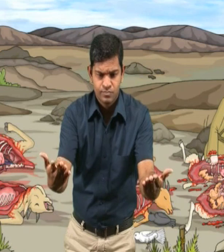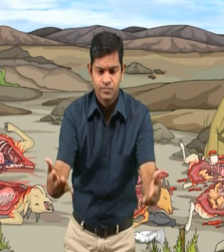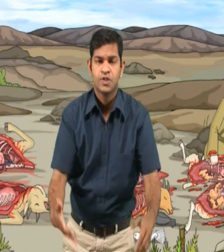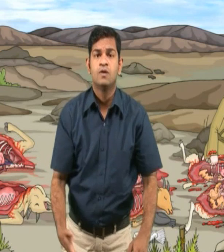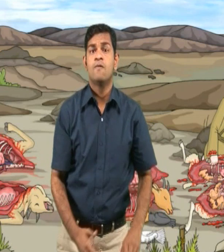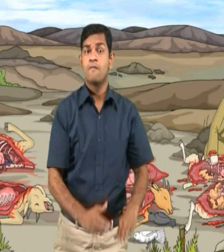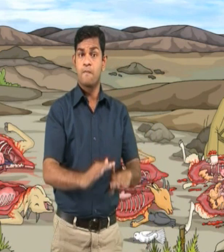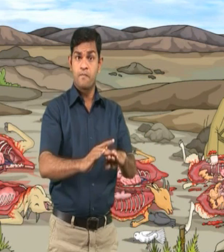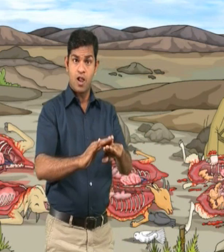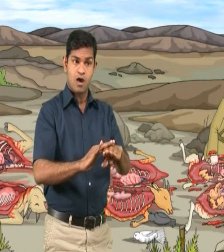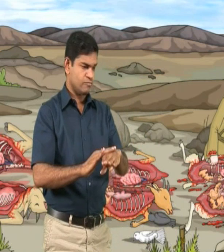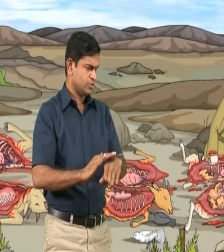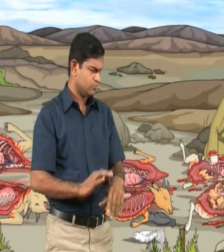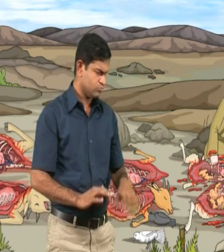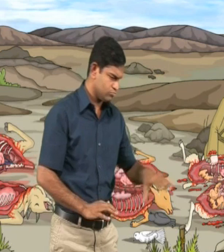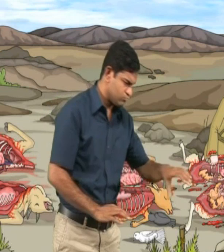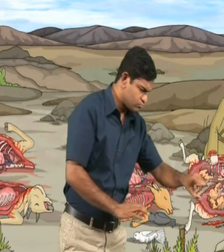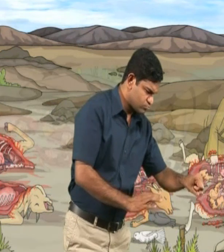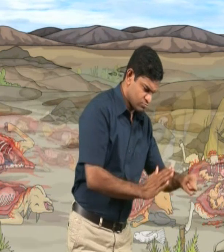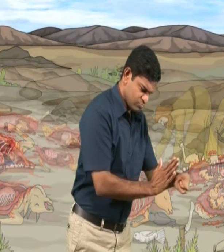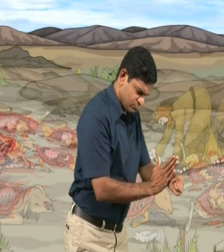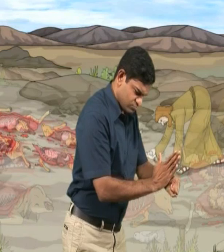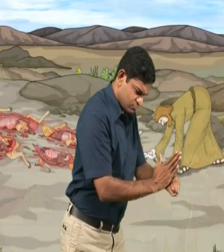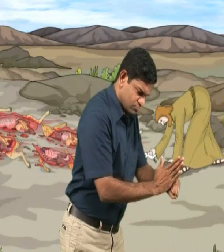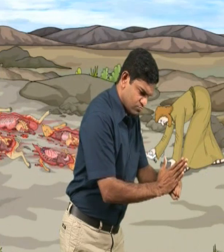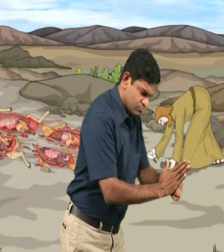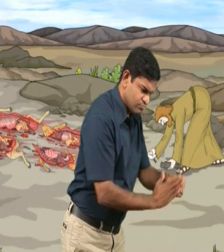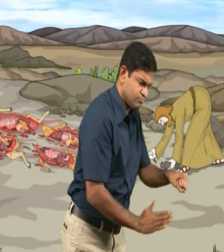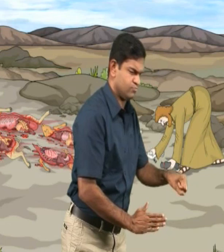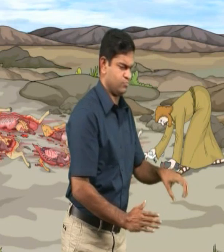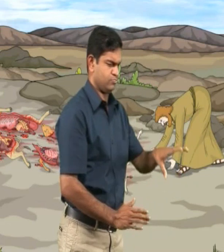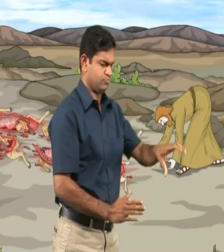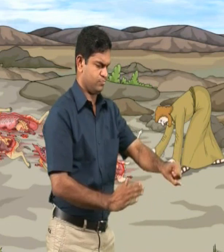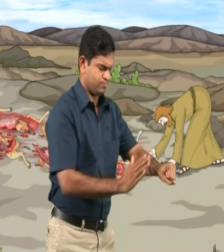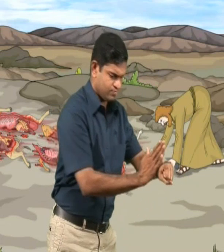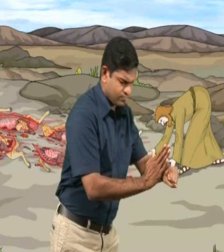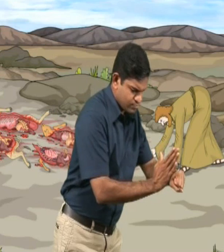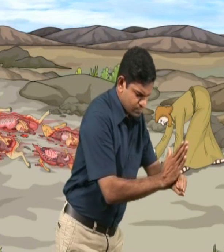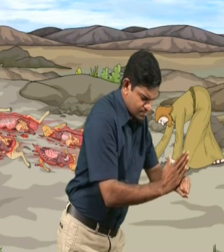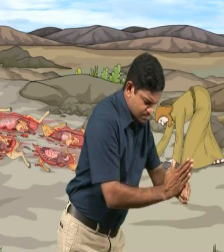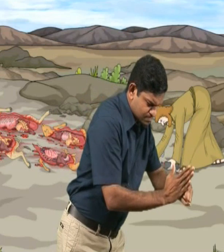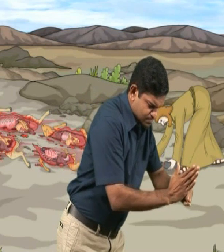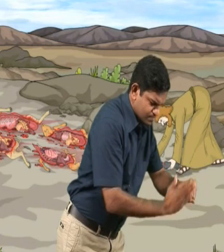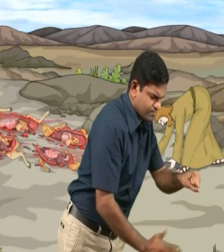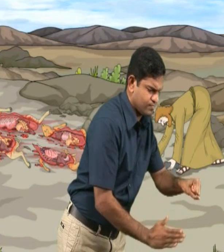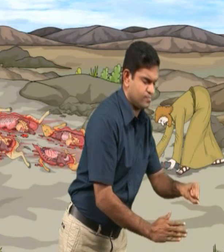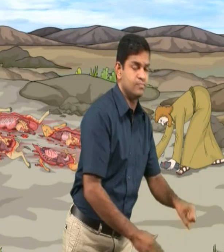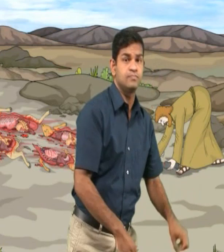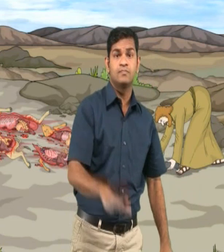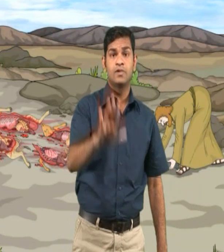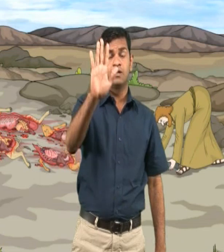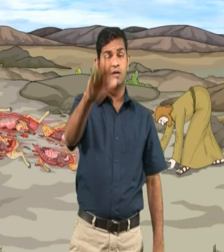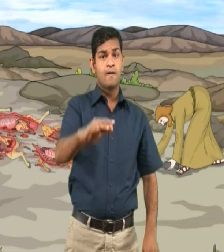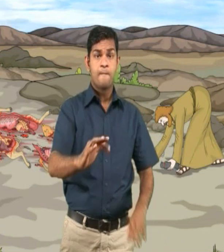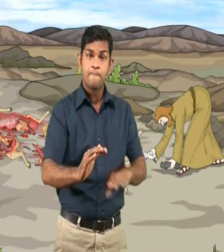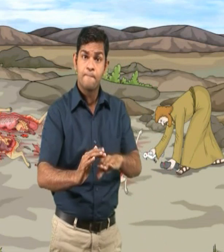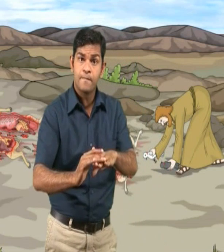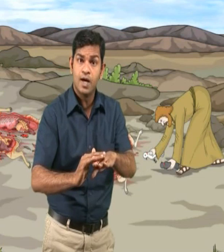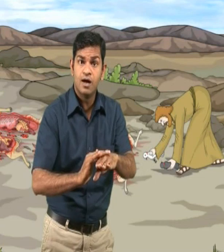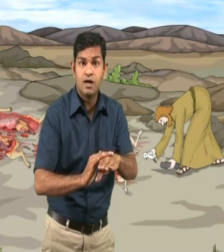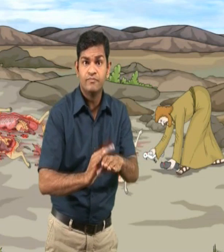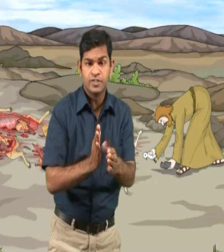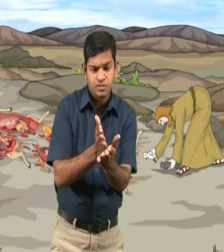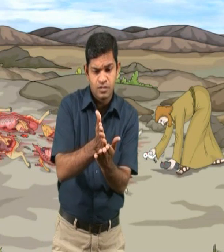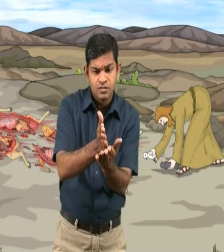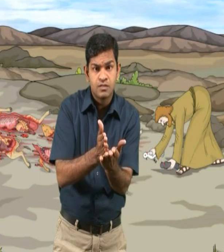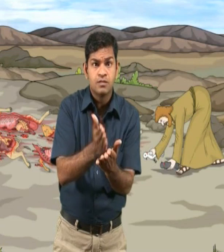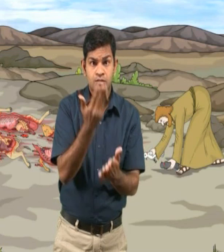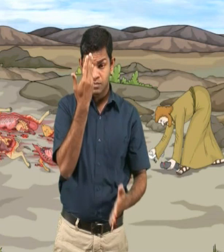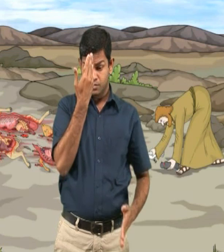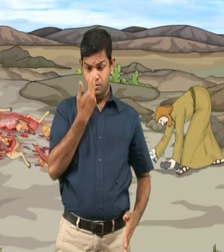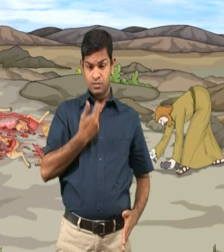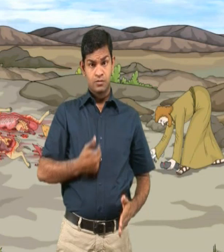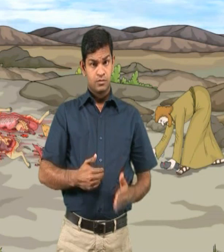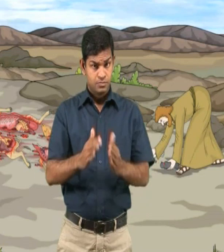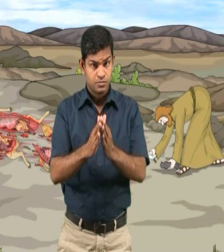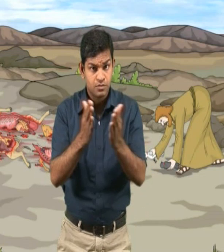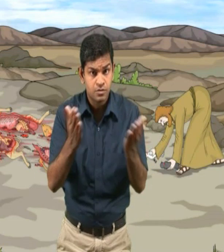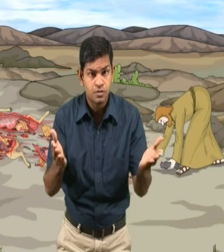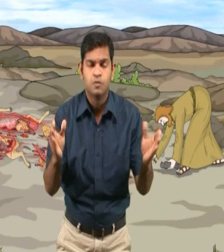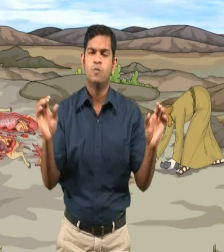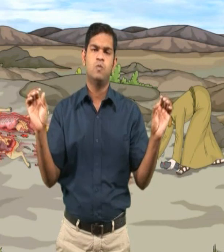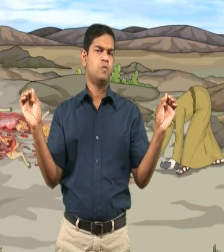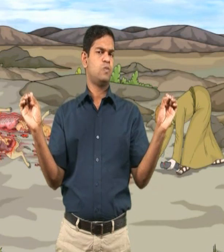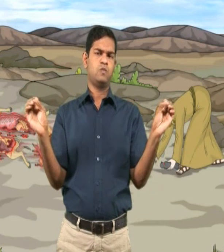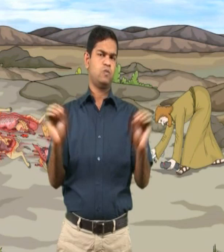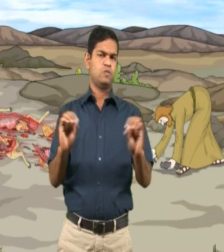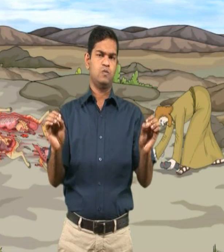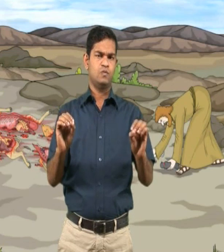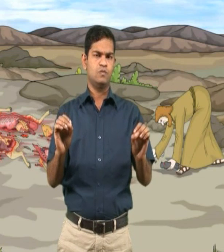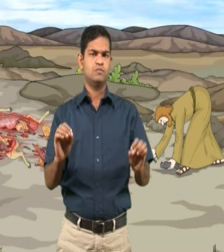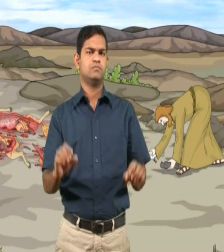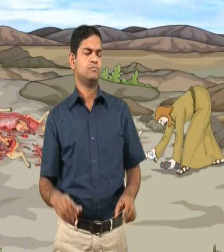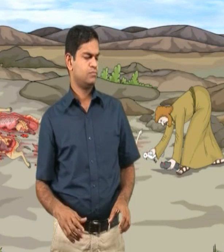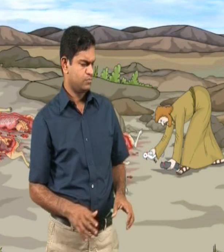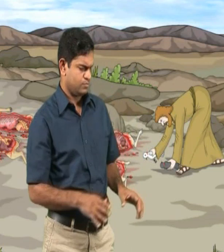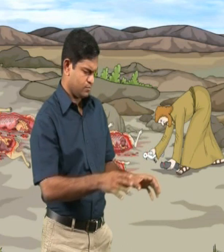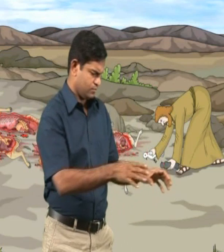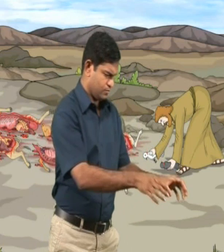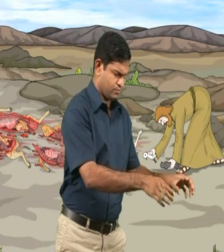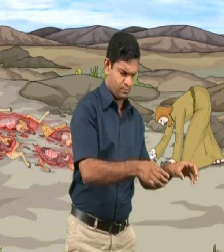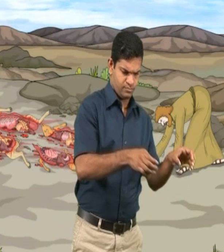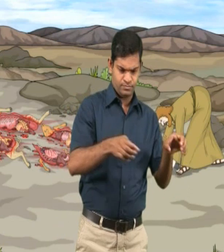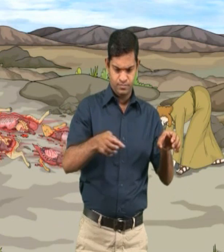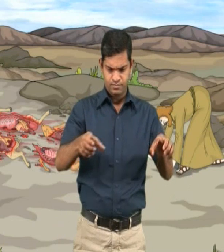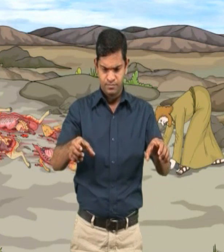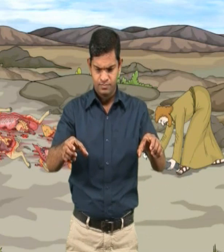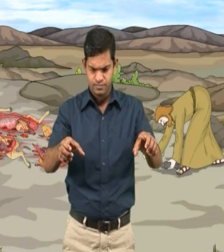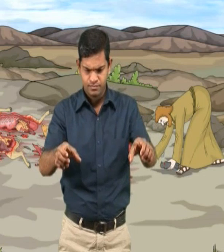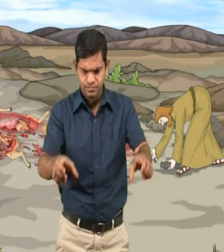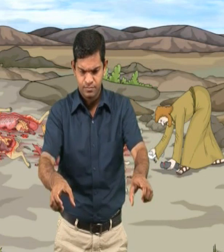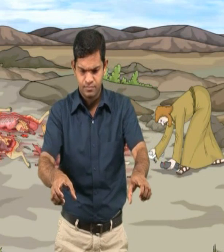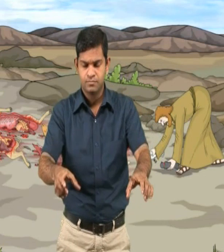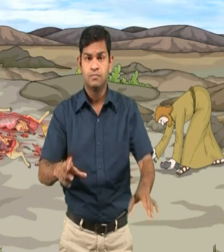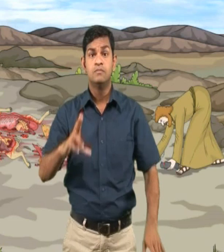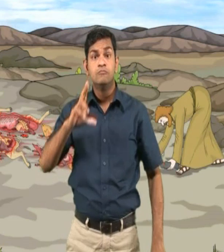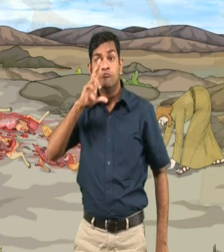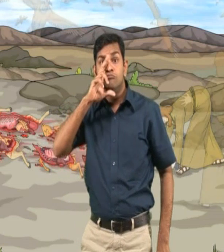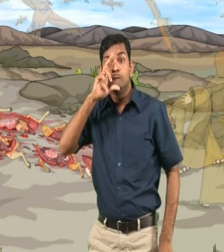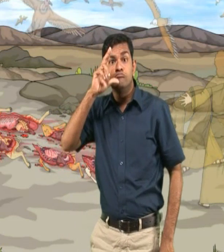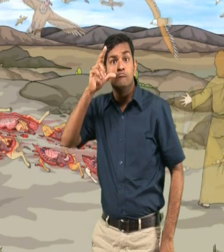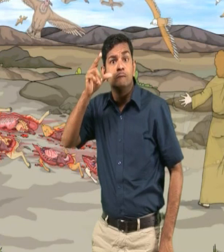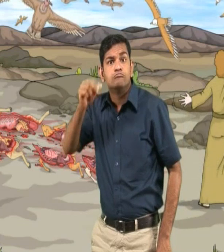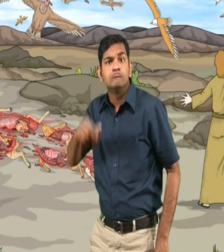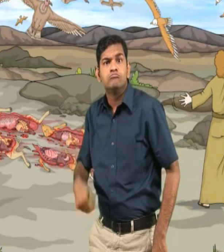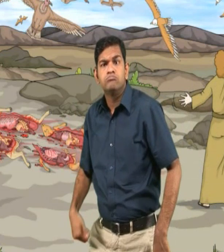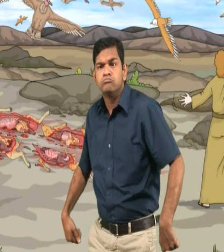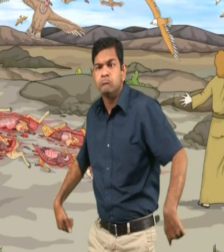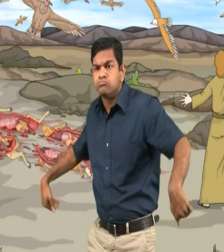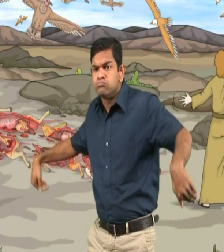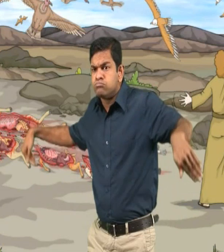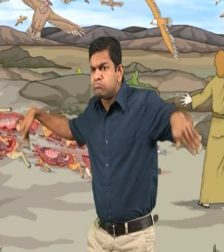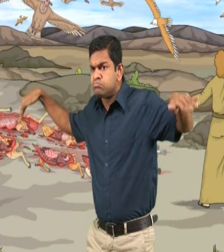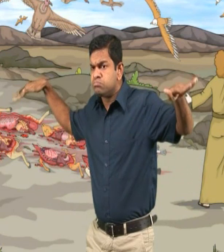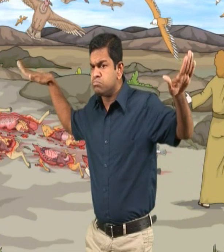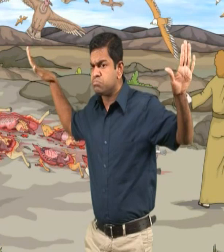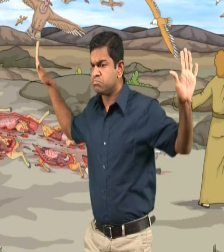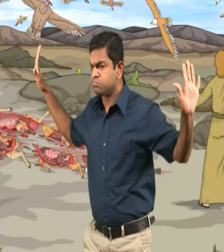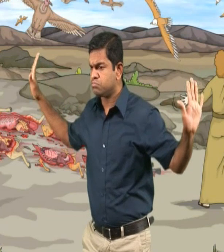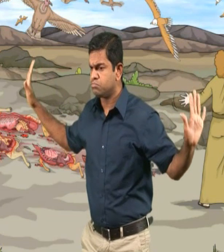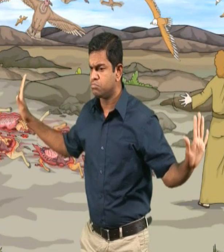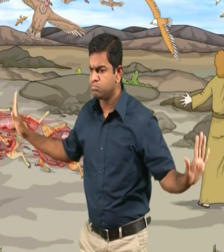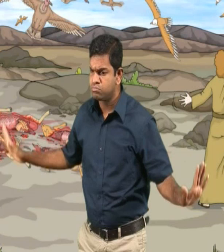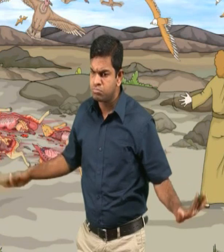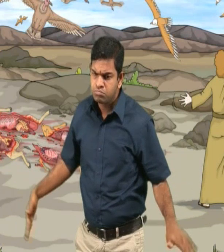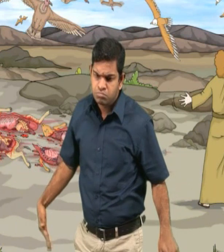The birds, however, he did not cut in half.